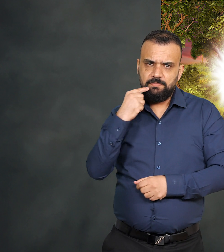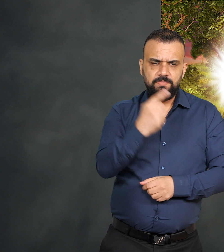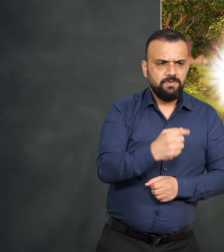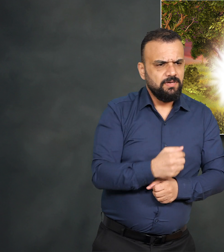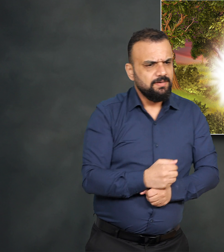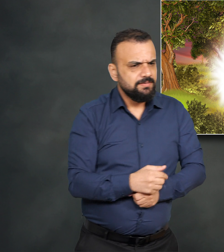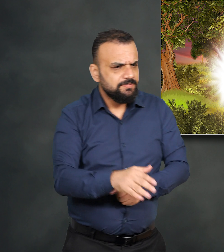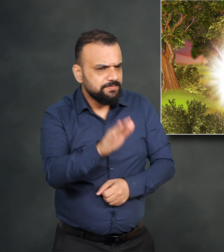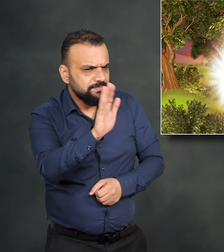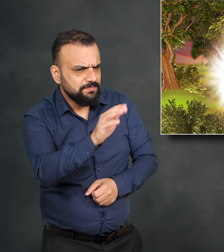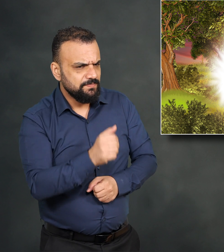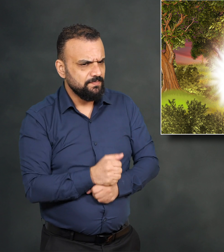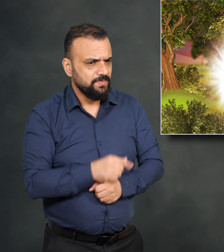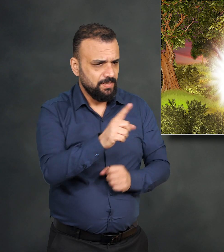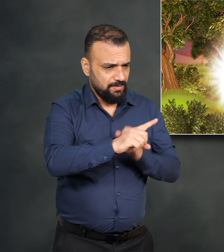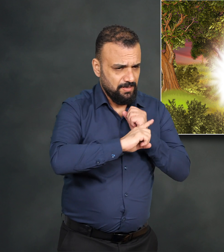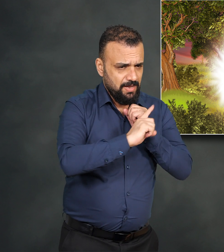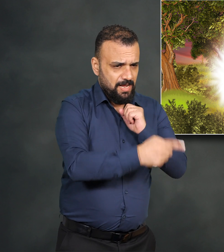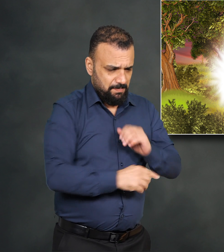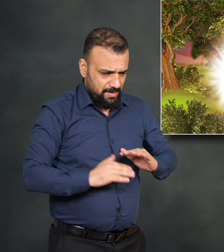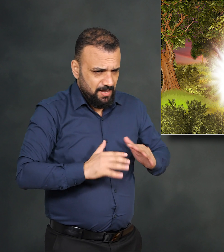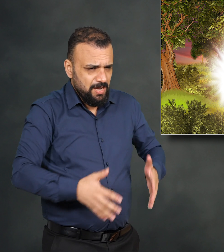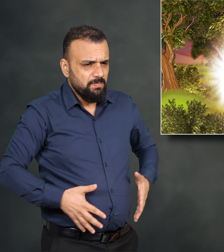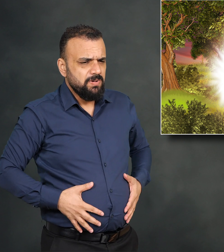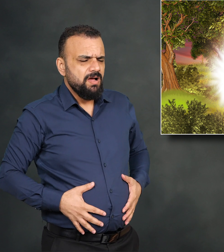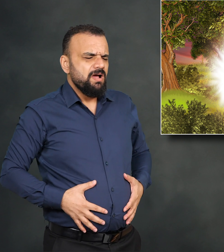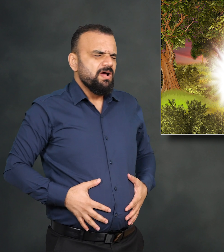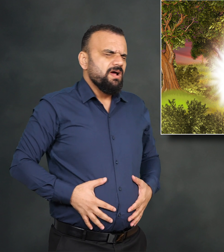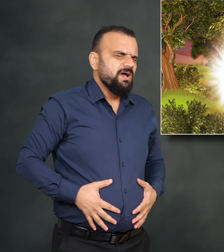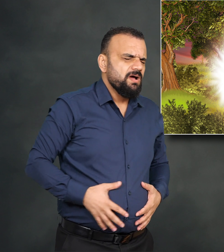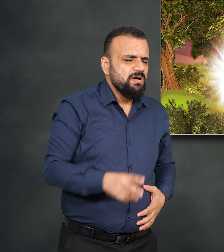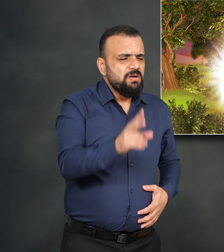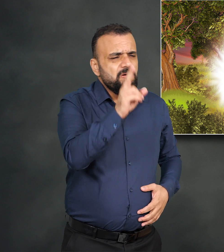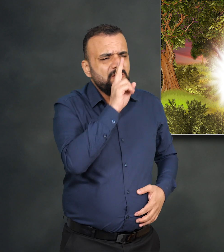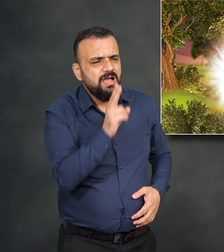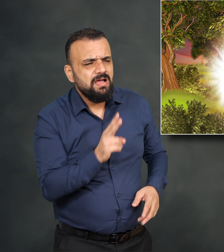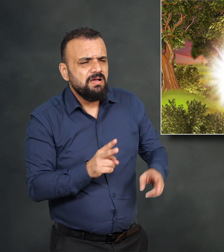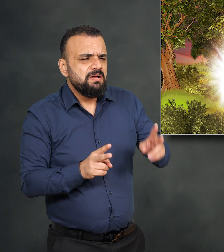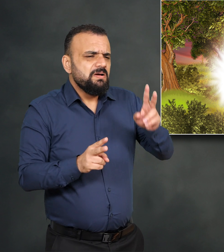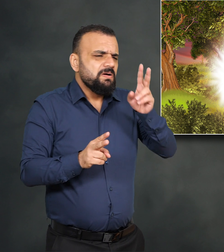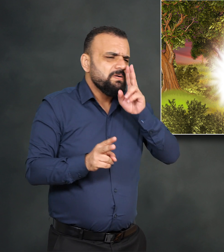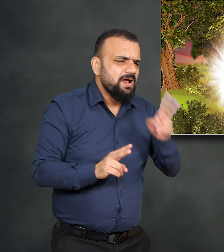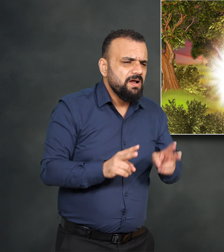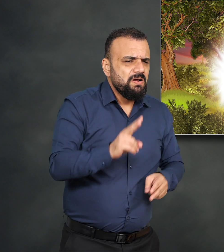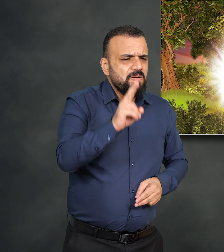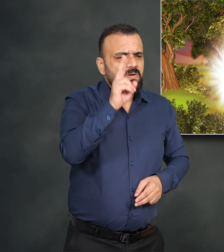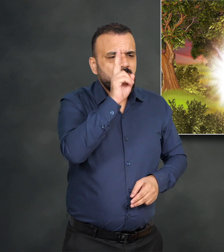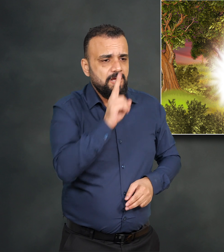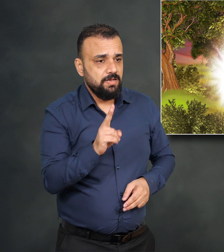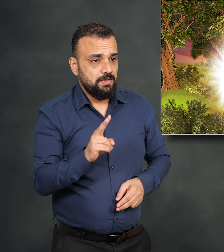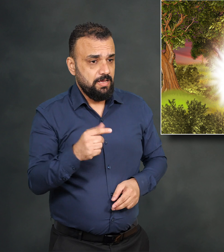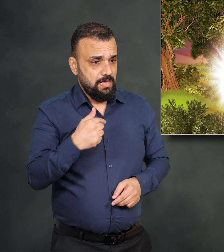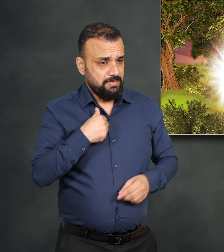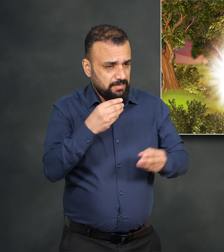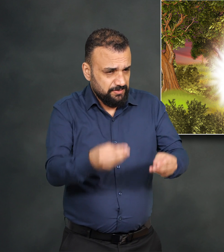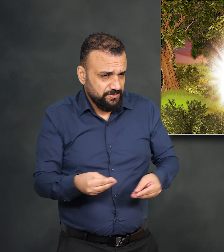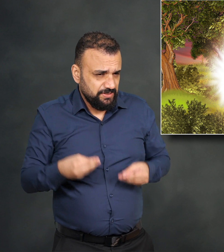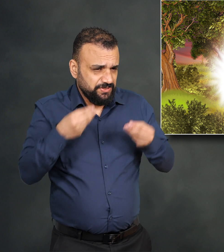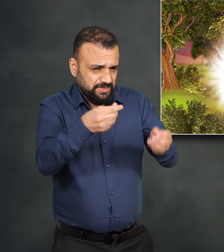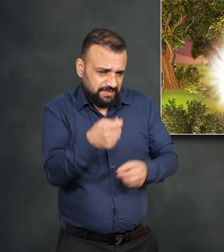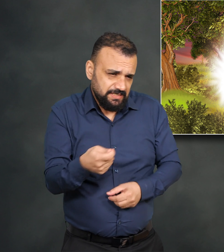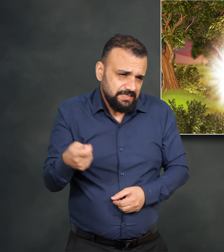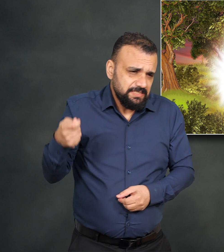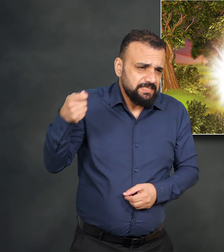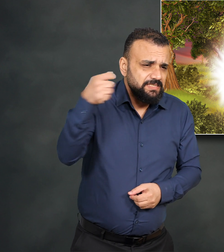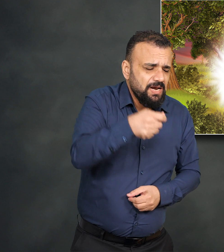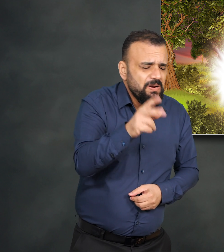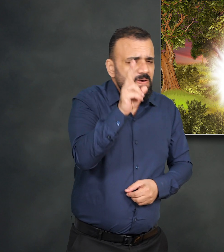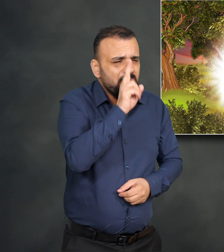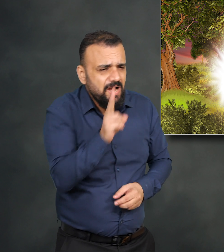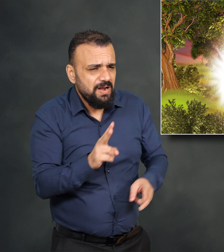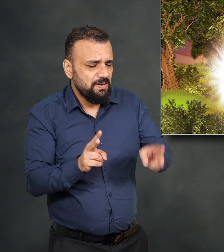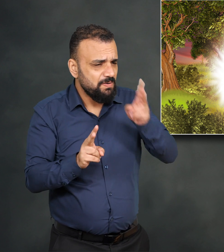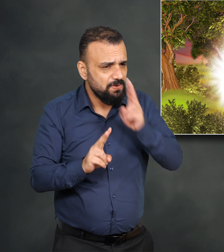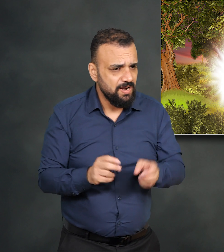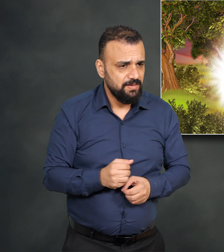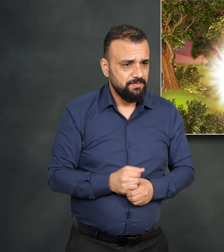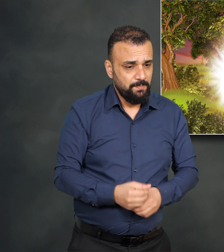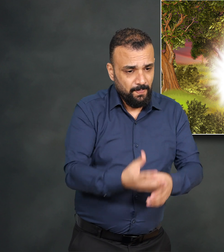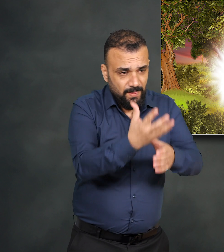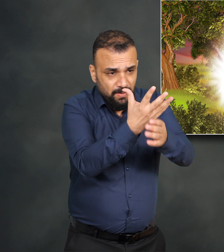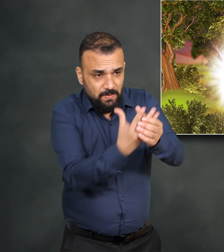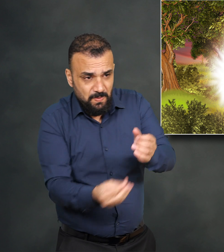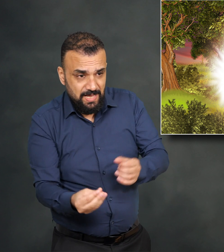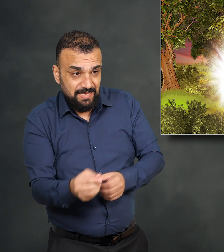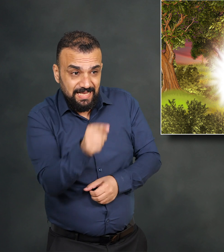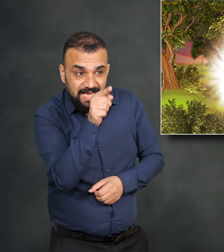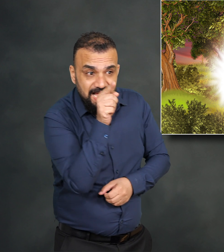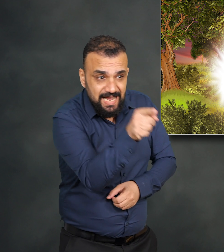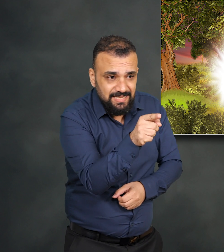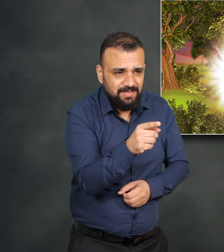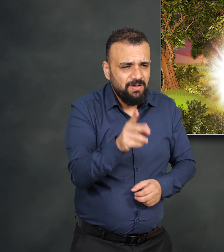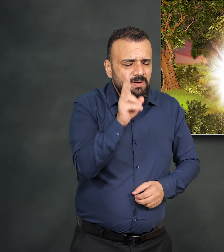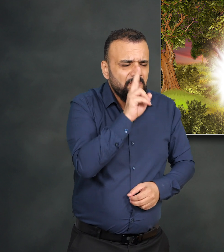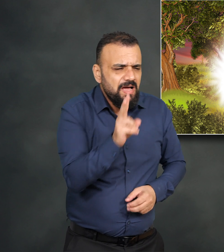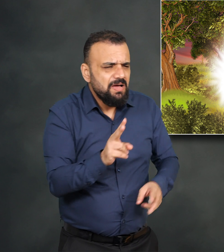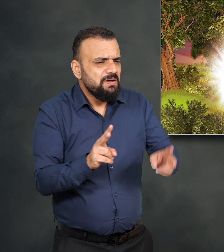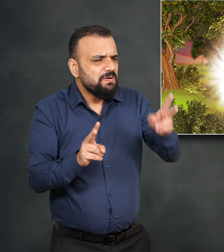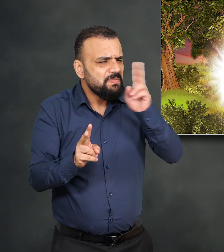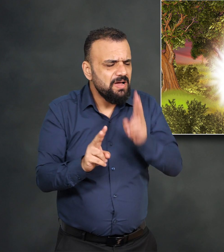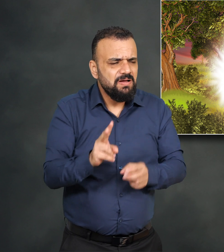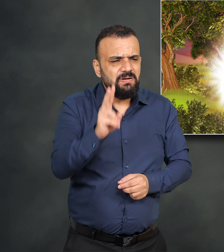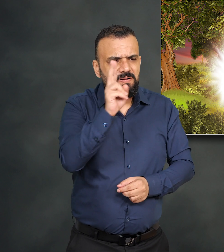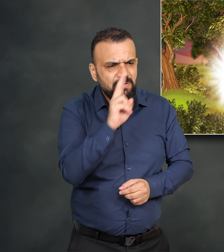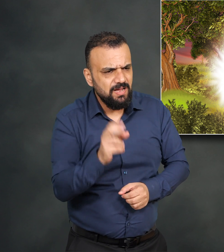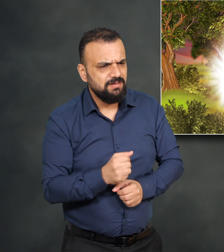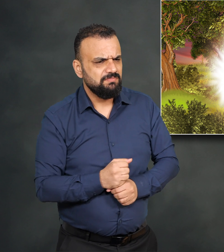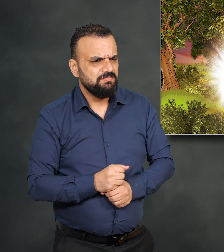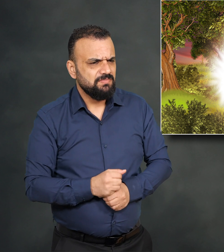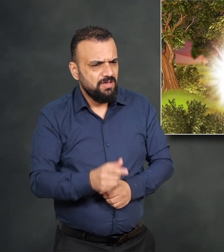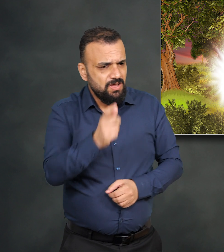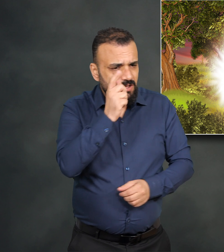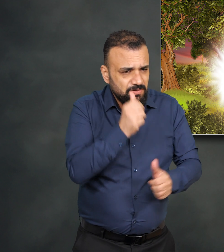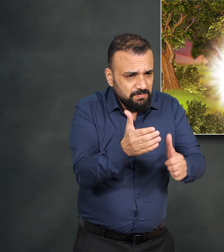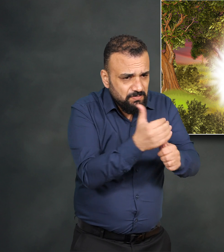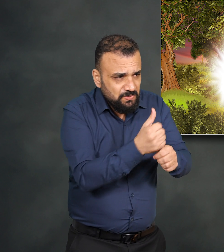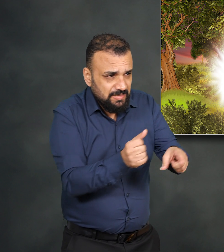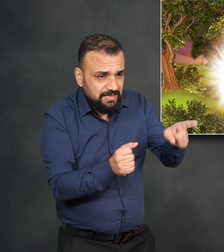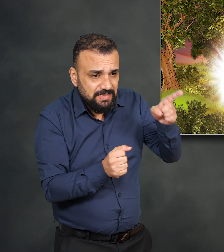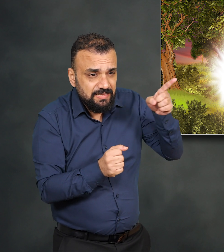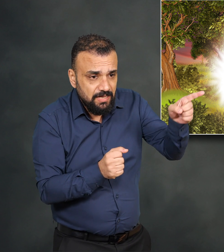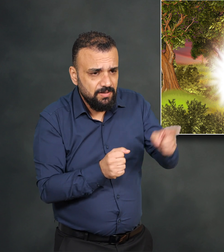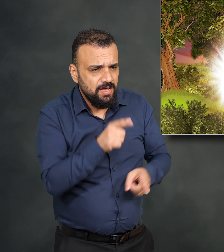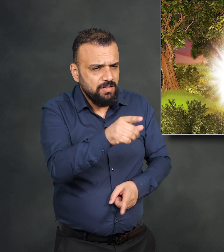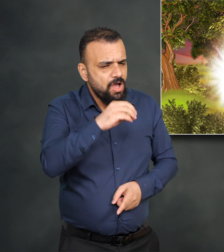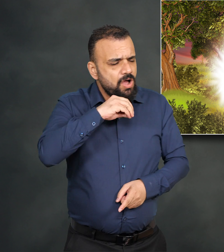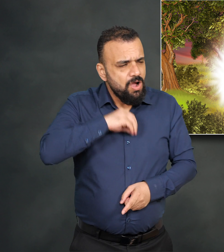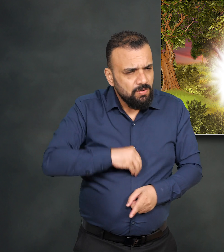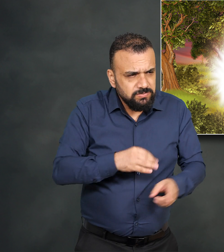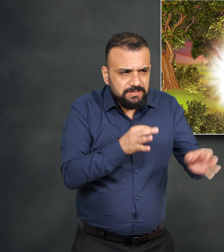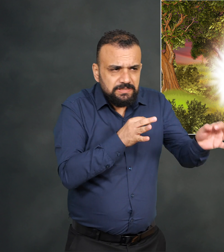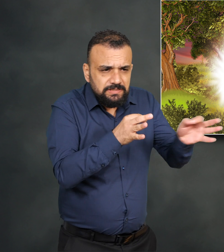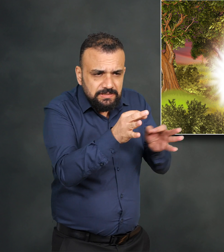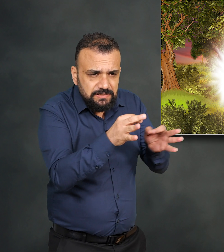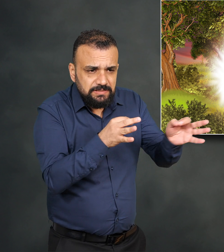To the woman He said: “I will sharply increase your pain in childbirth; in pain you will bring forth children.